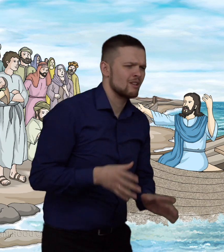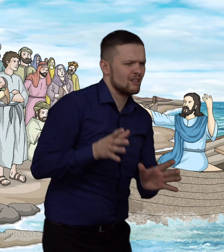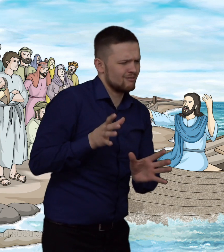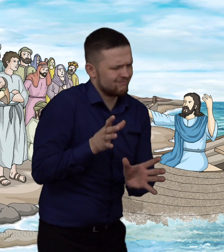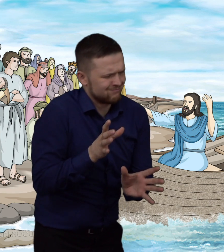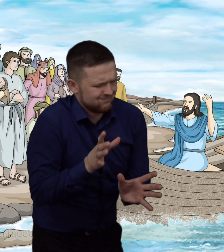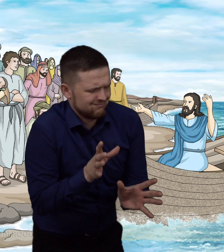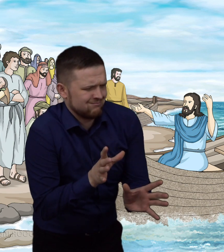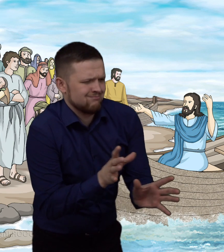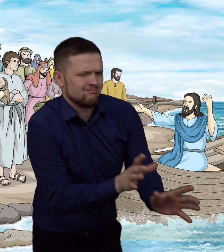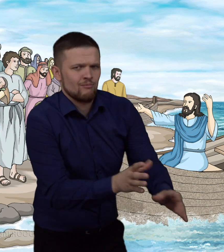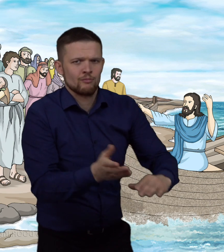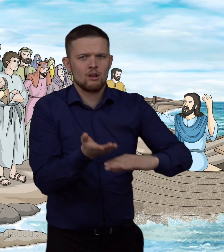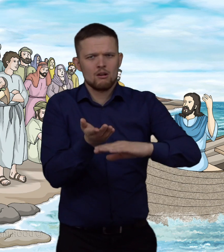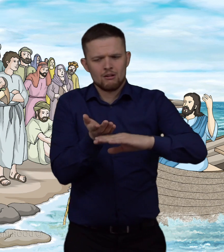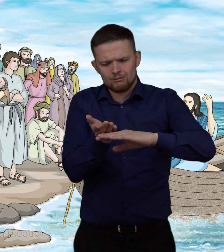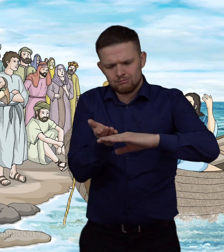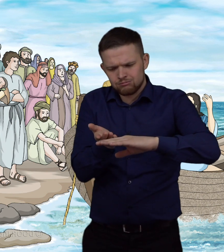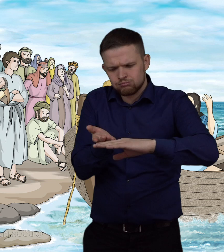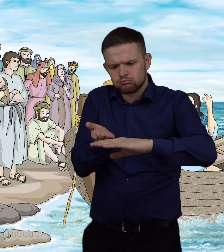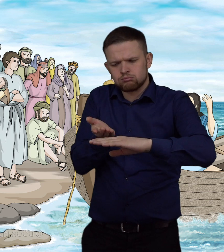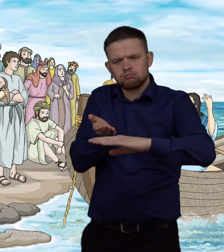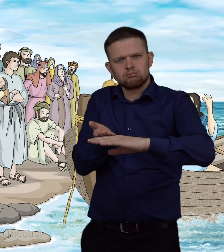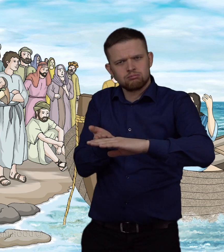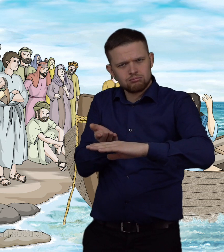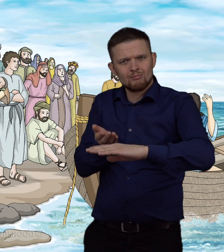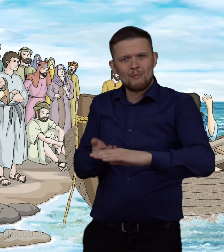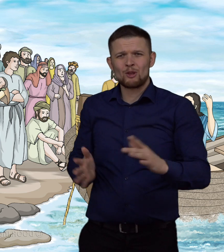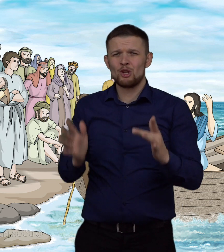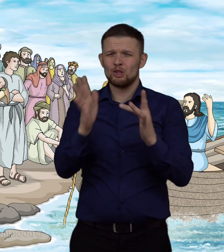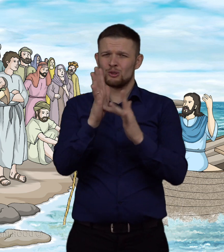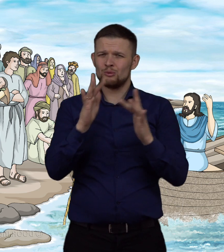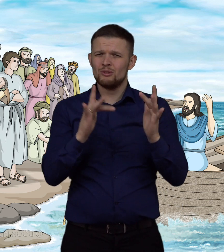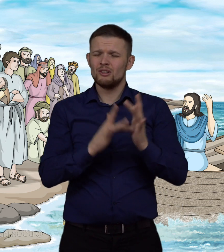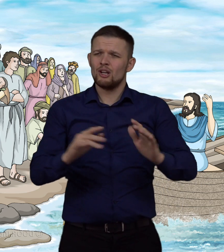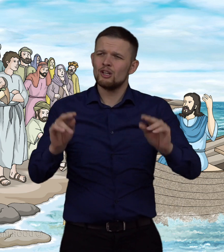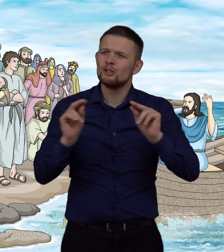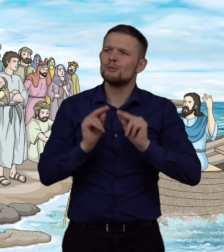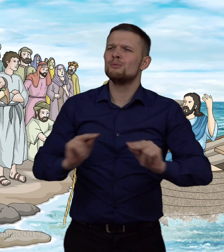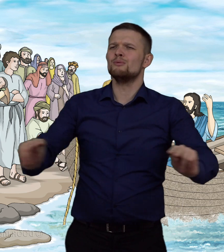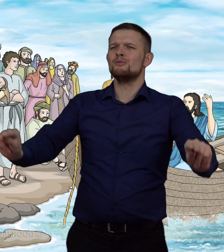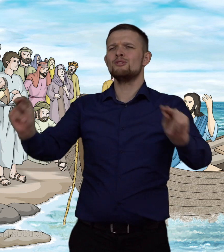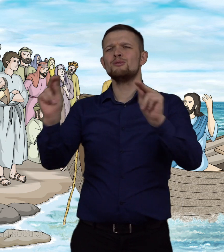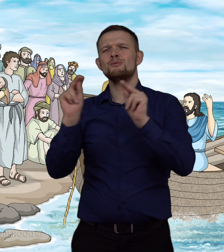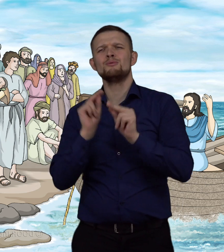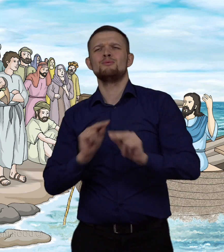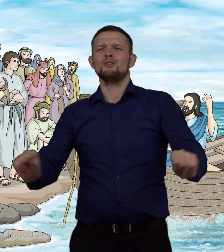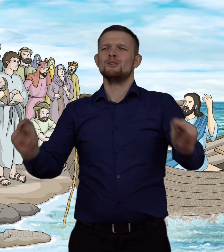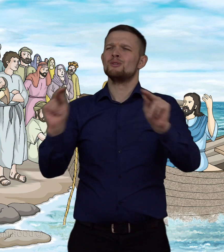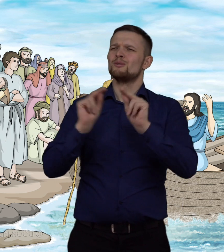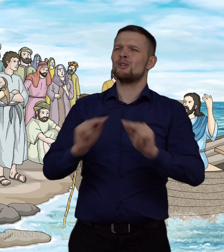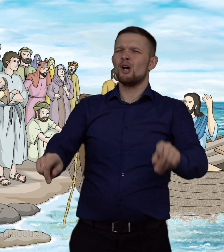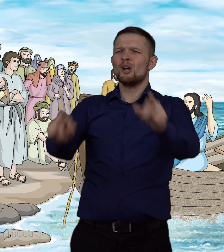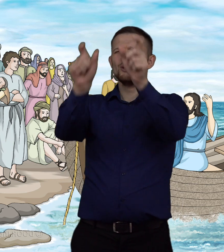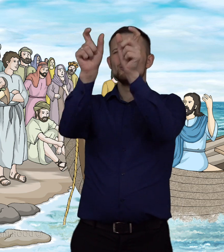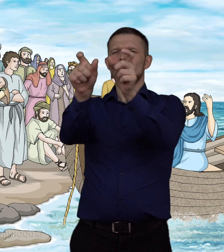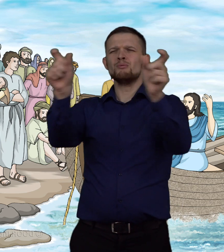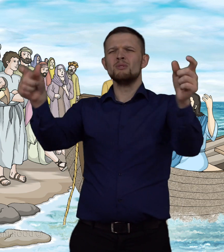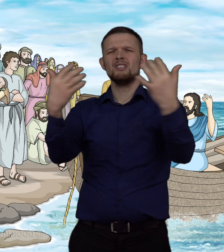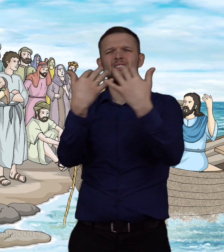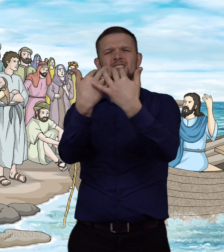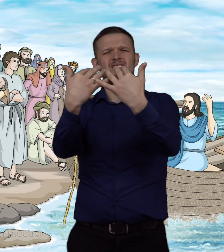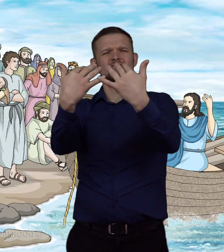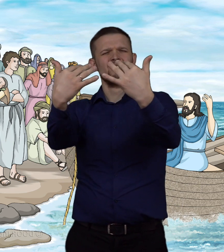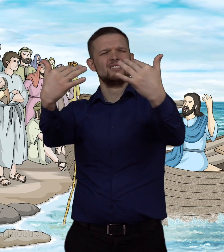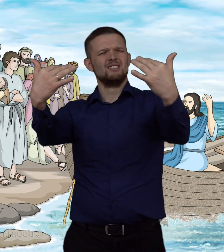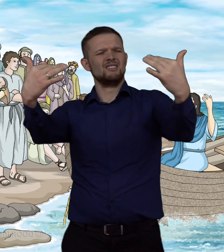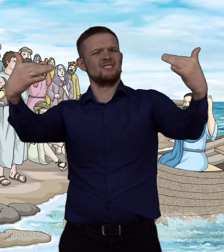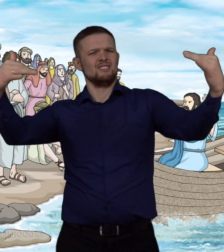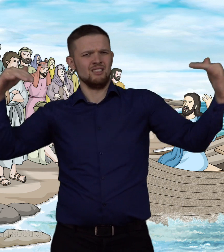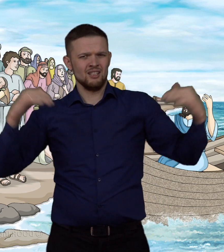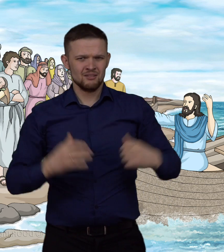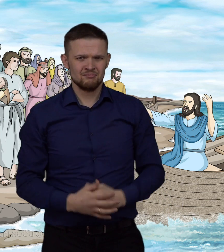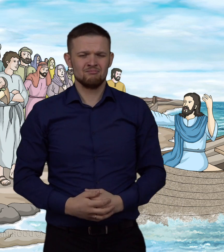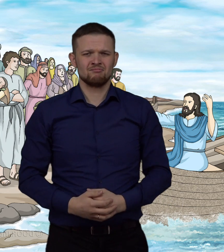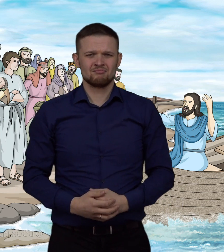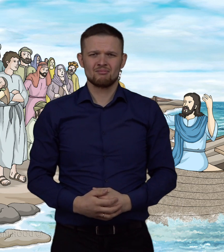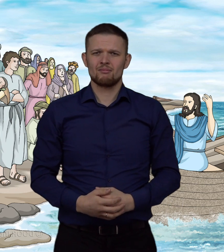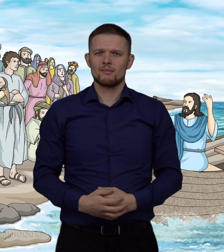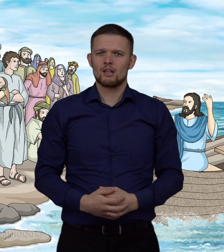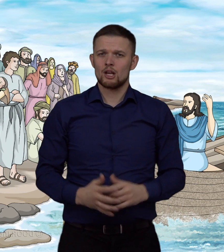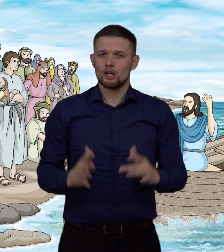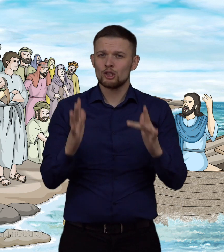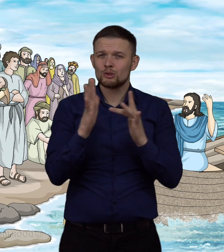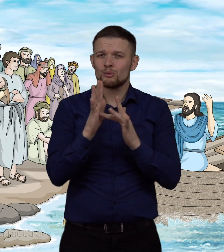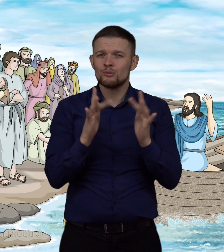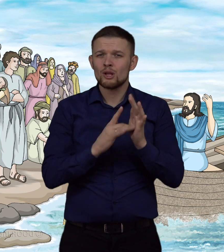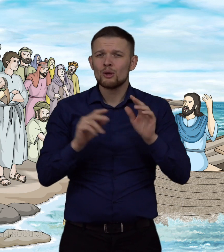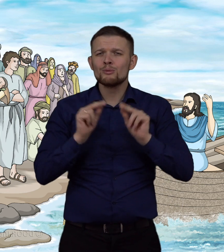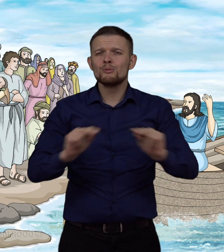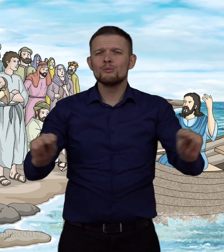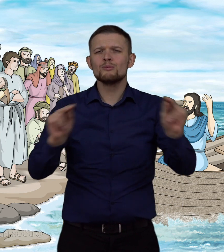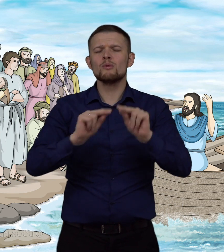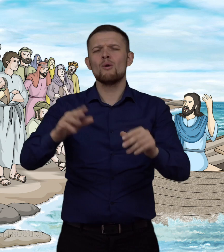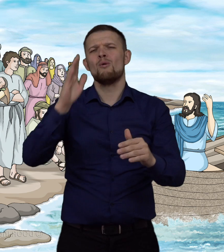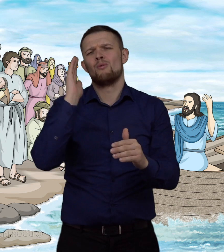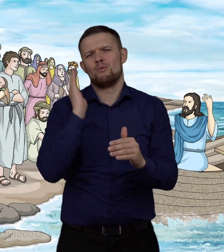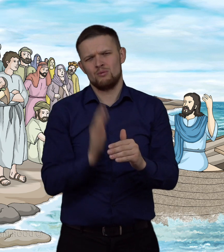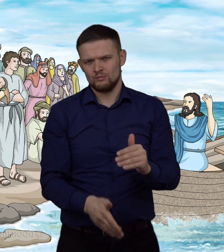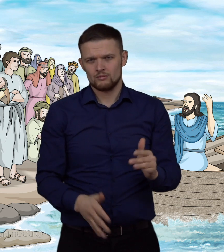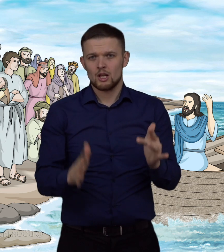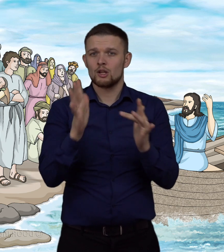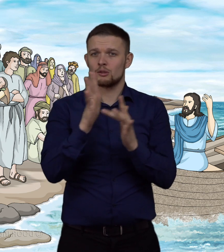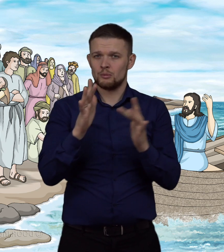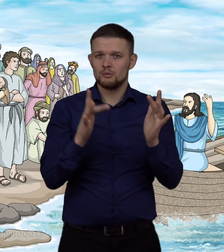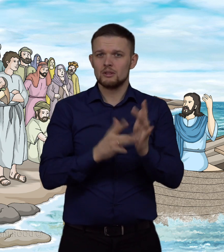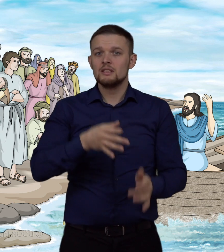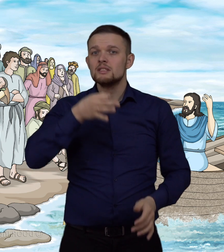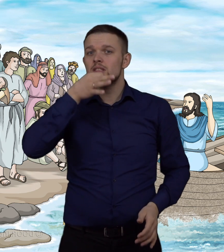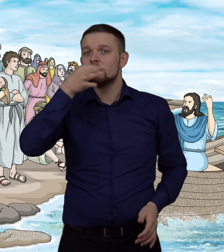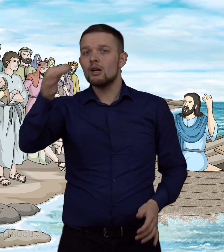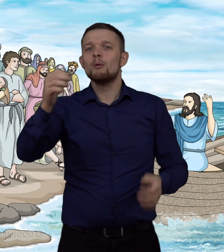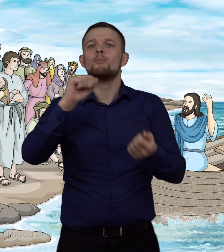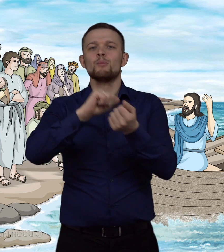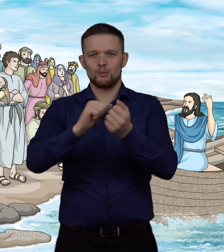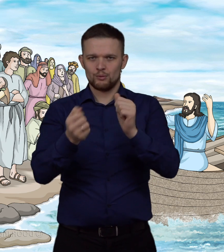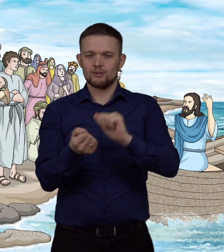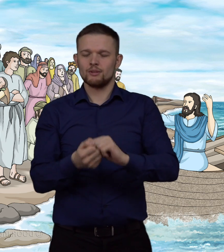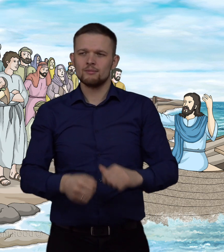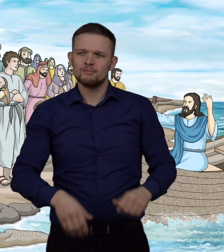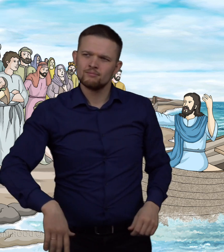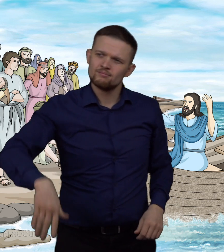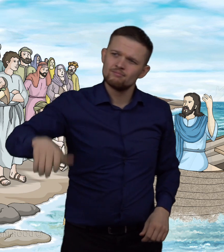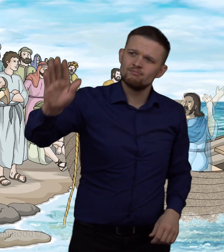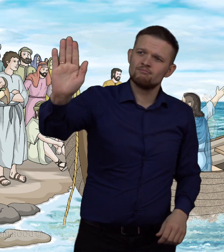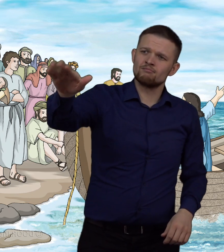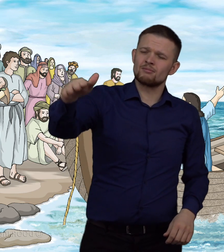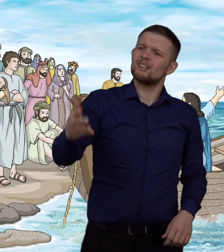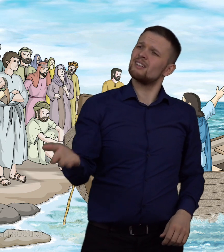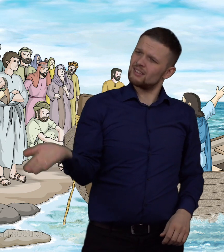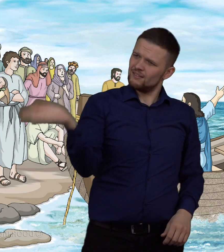And sitting down, He taught the people from the boat.